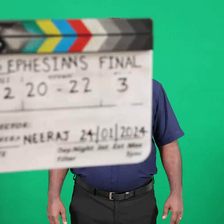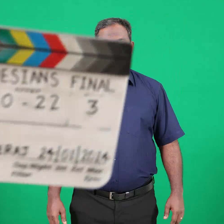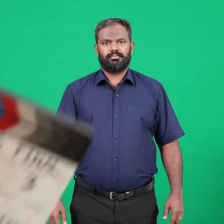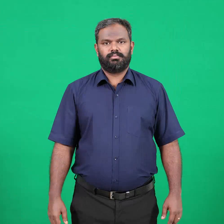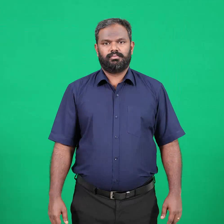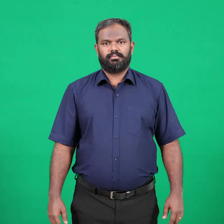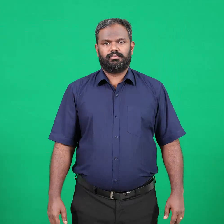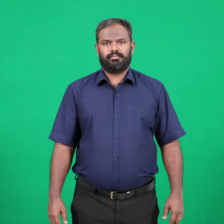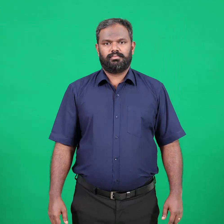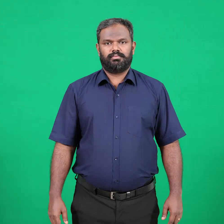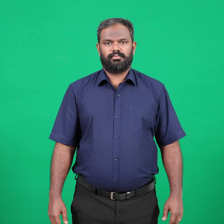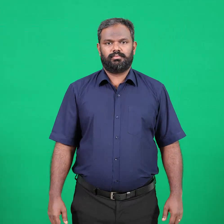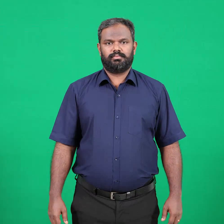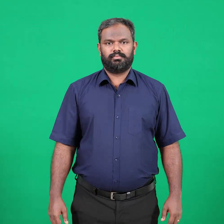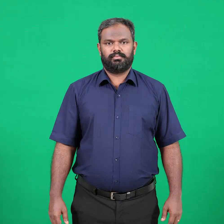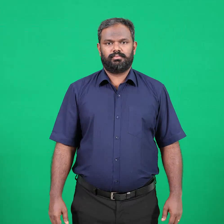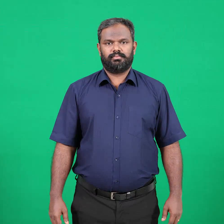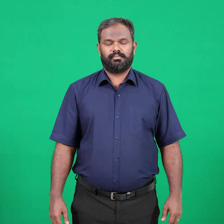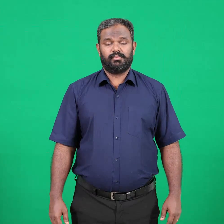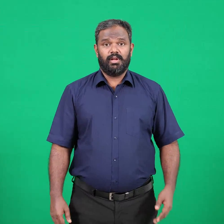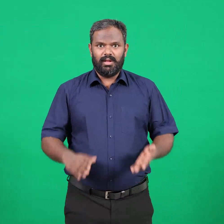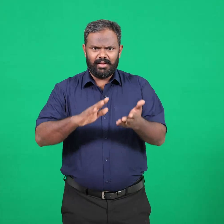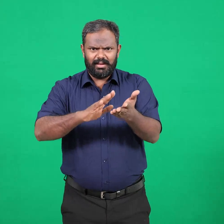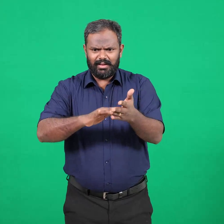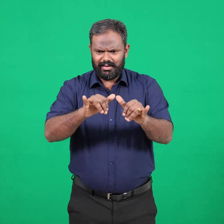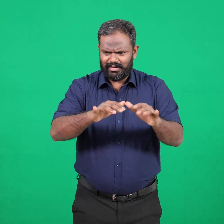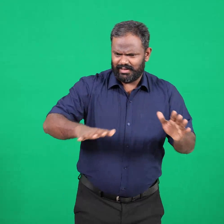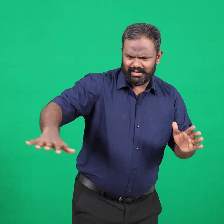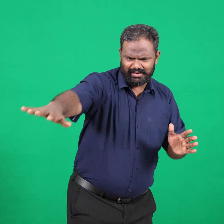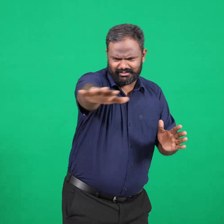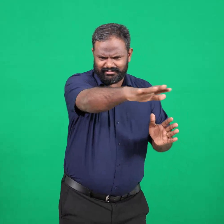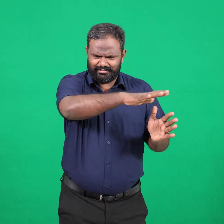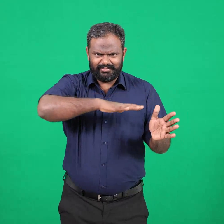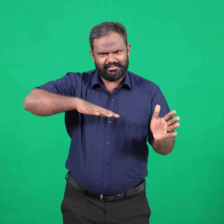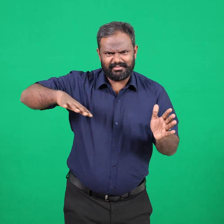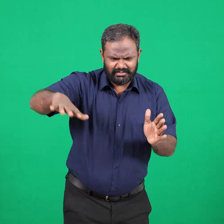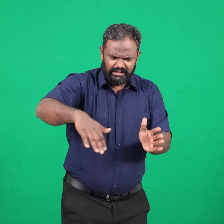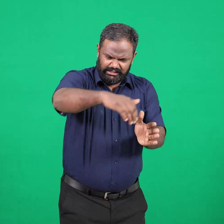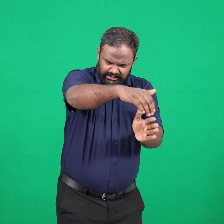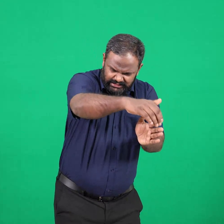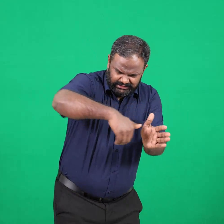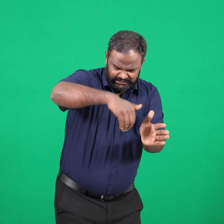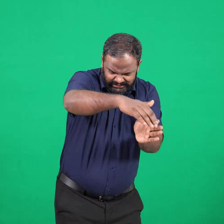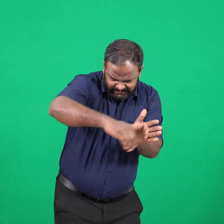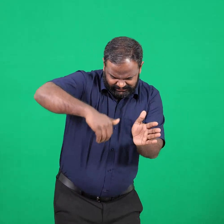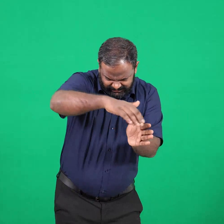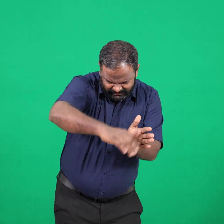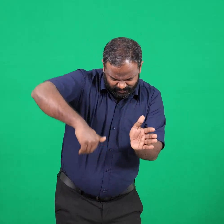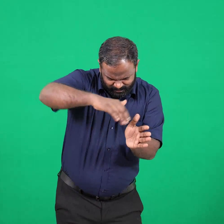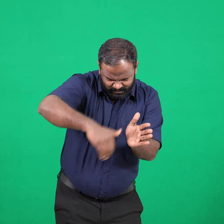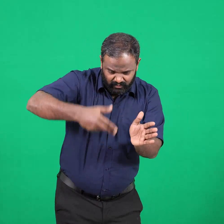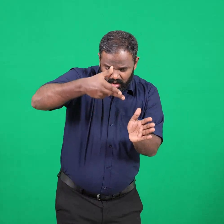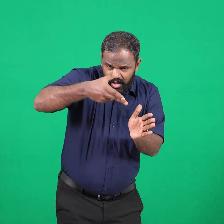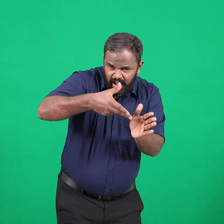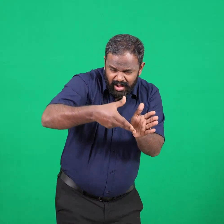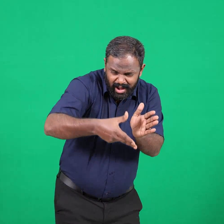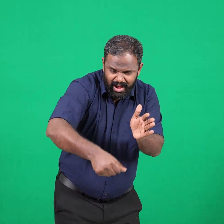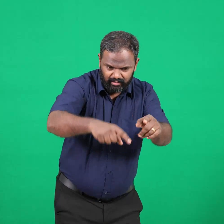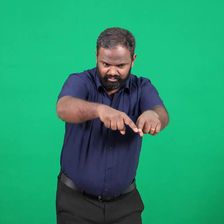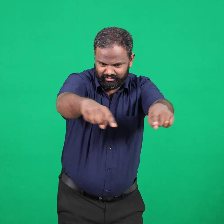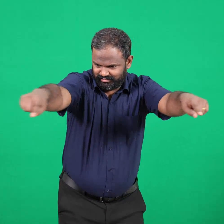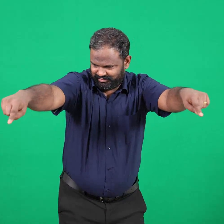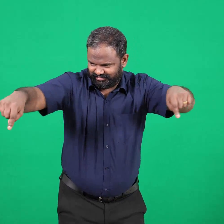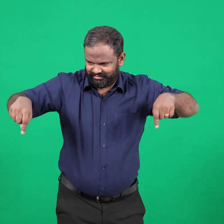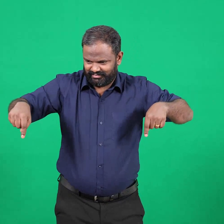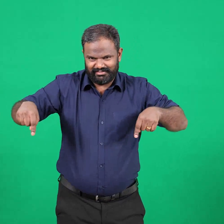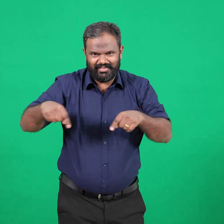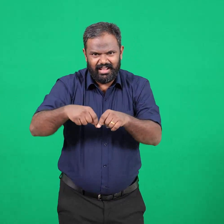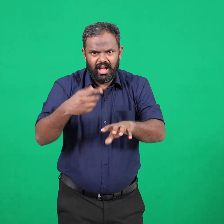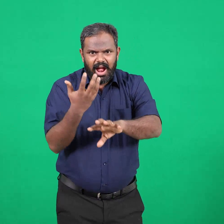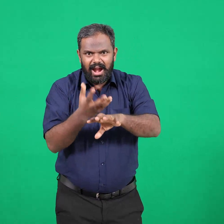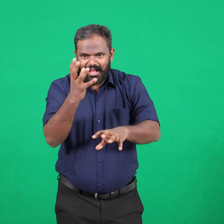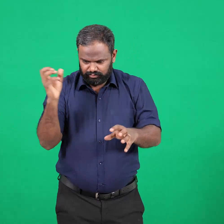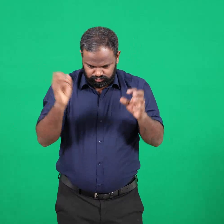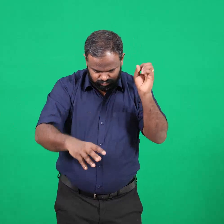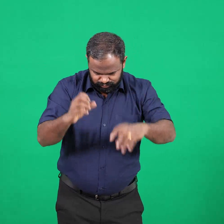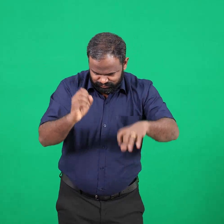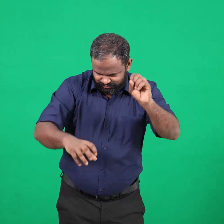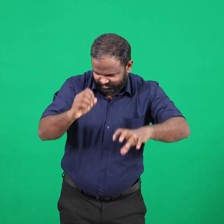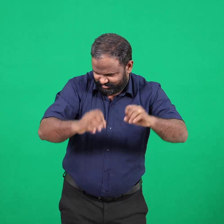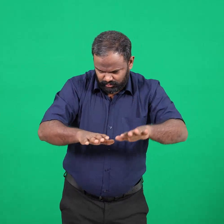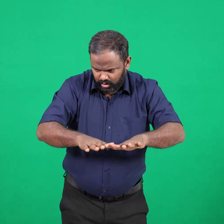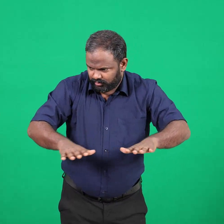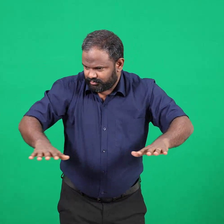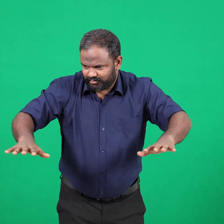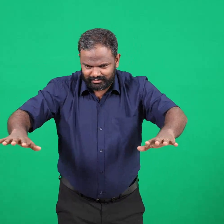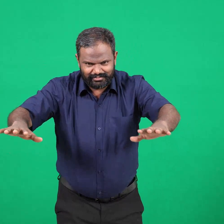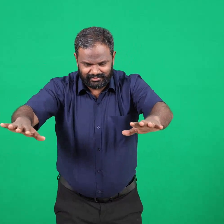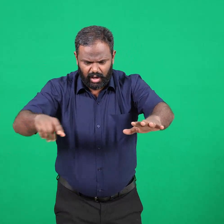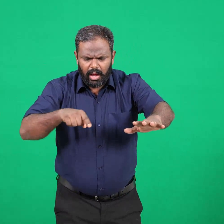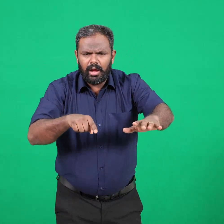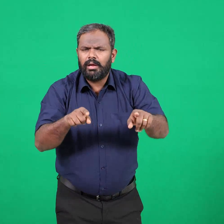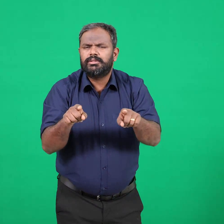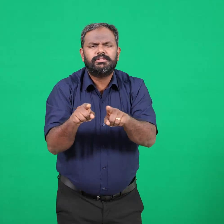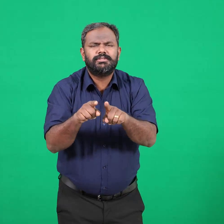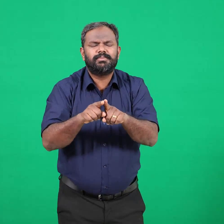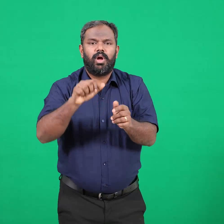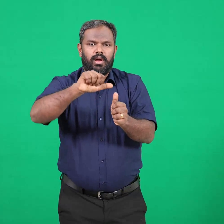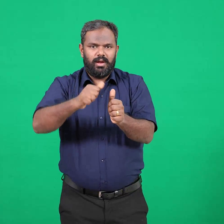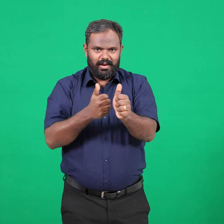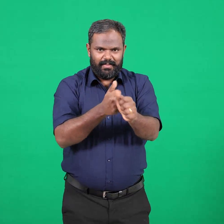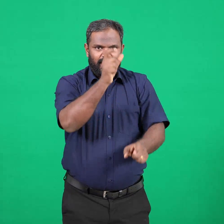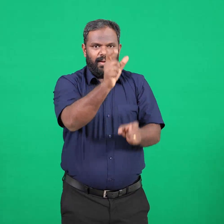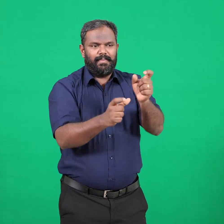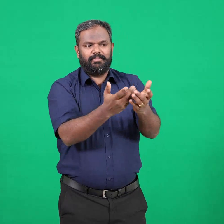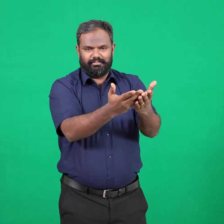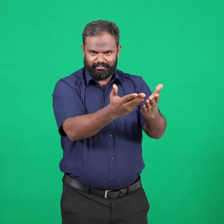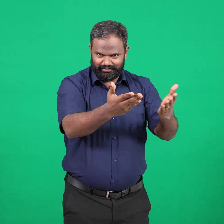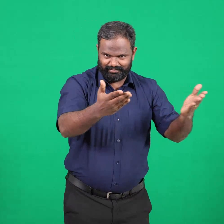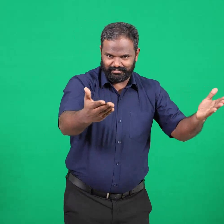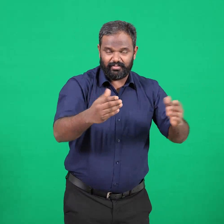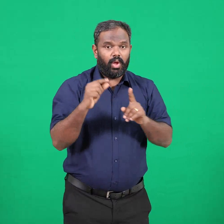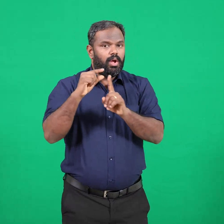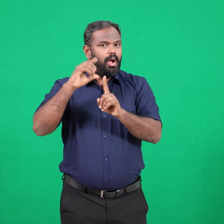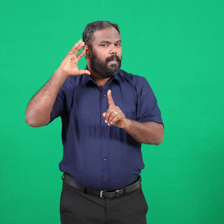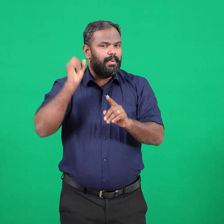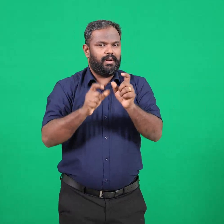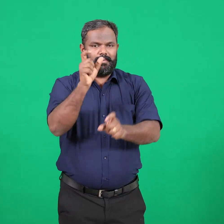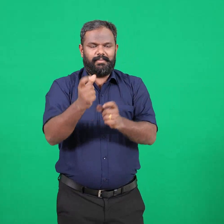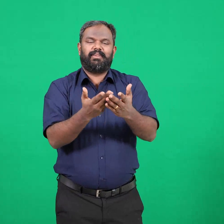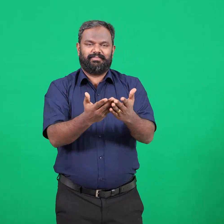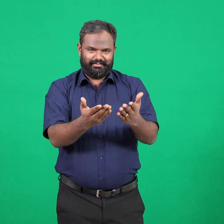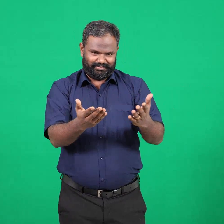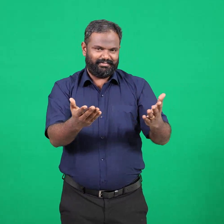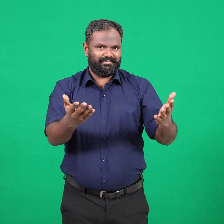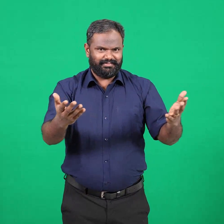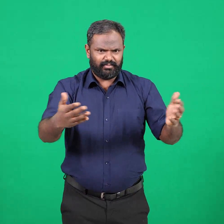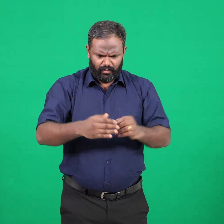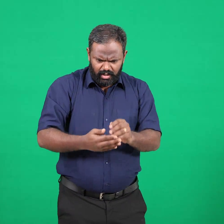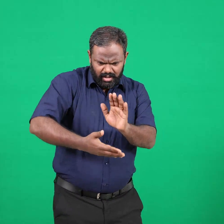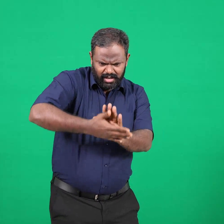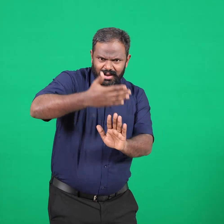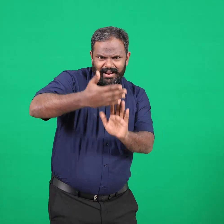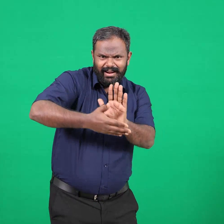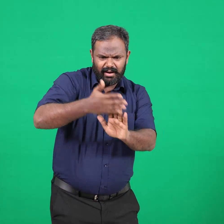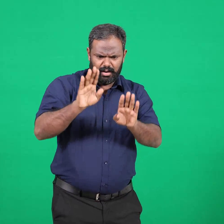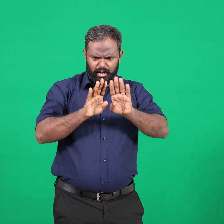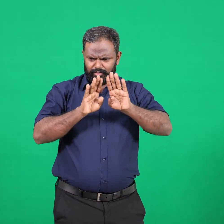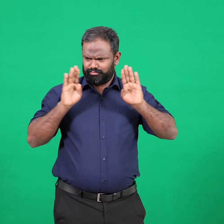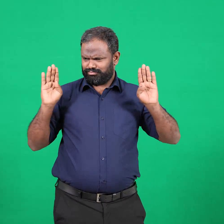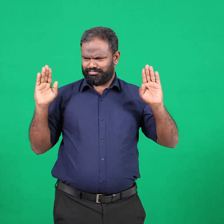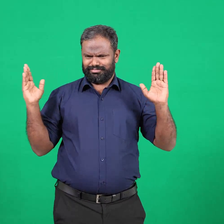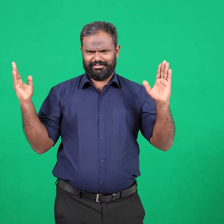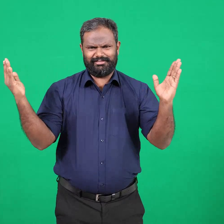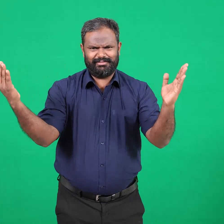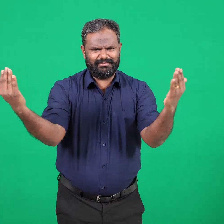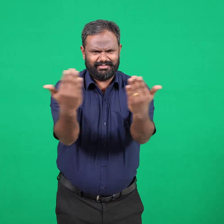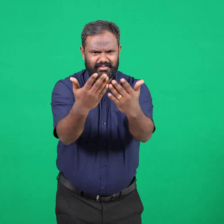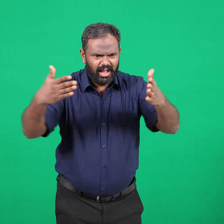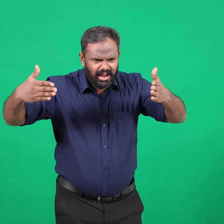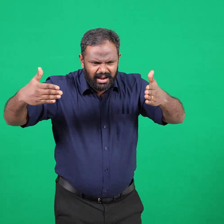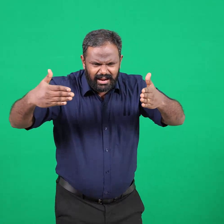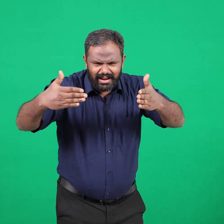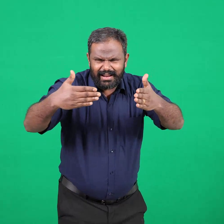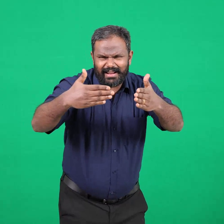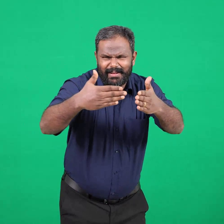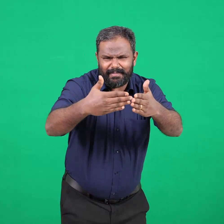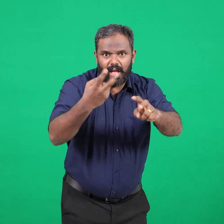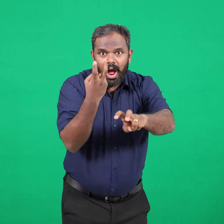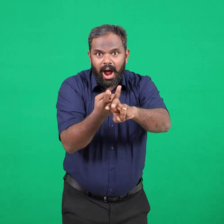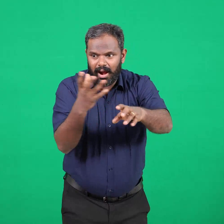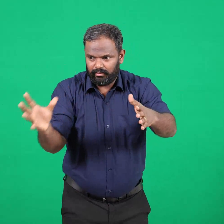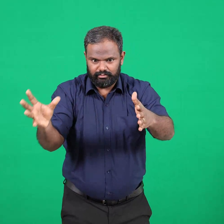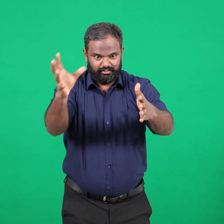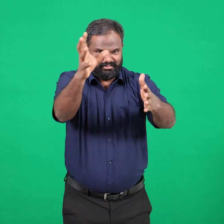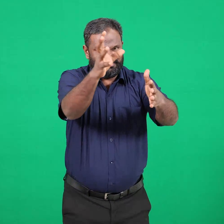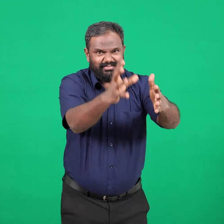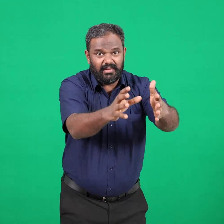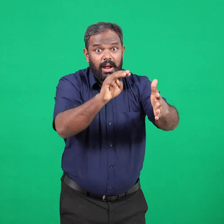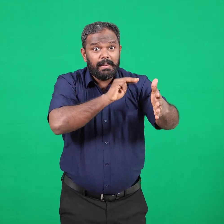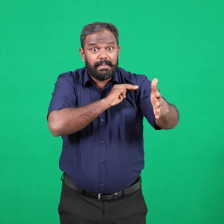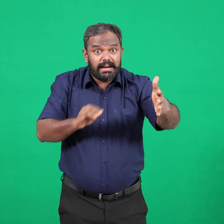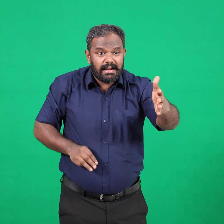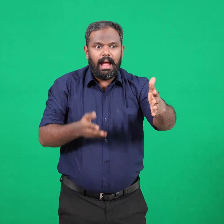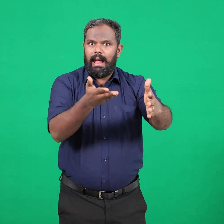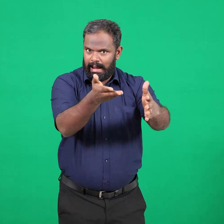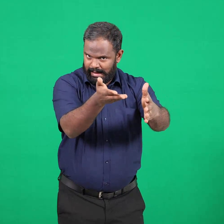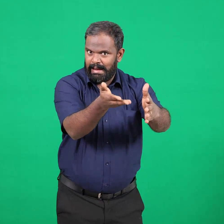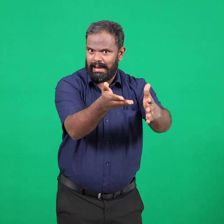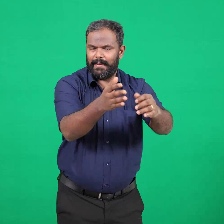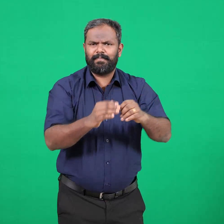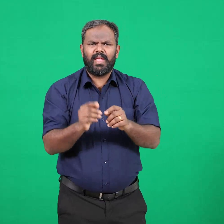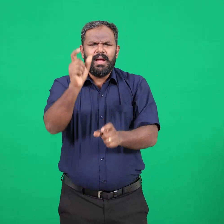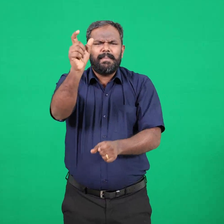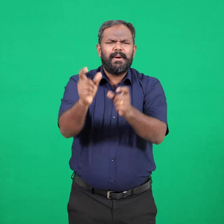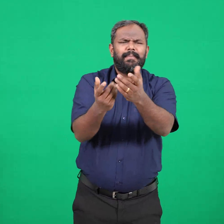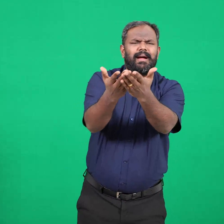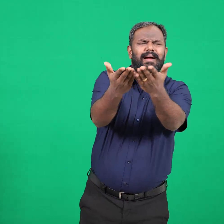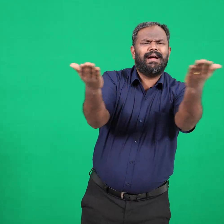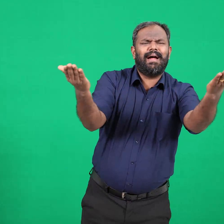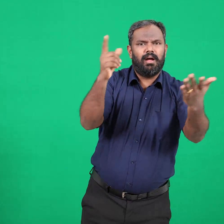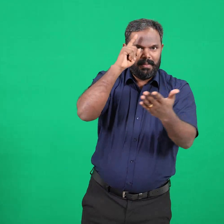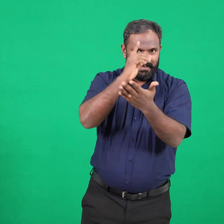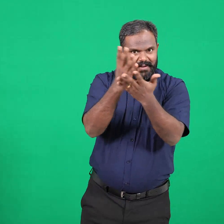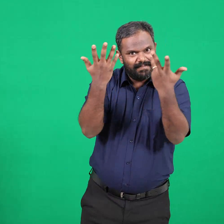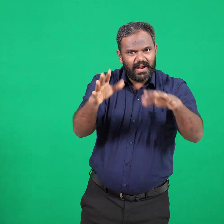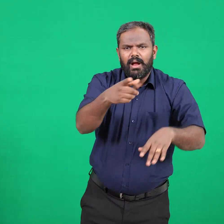built on the foundation of the apostles and prophets, with Christ Jesus Himself as the cornerstone.